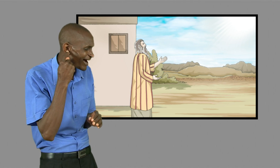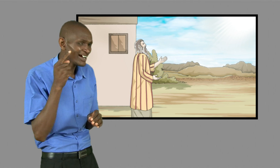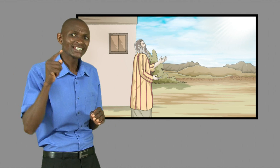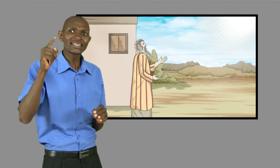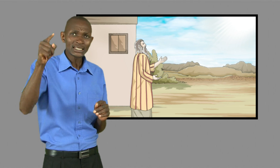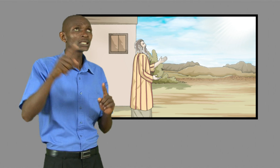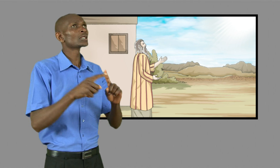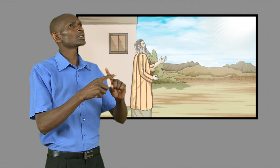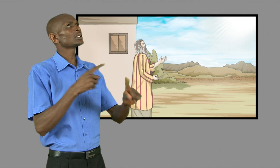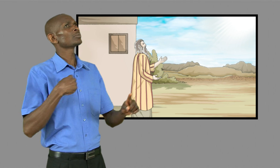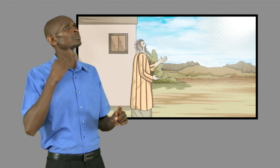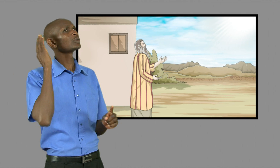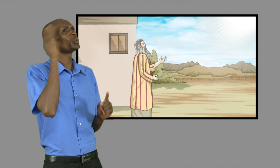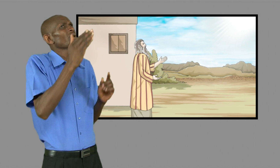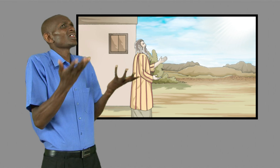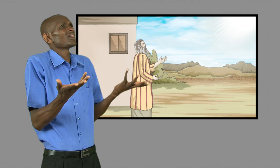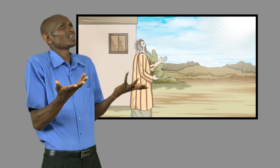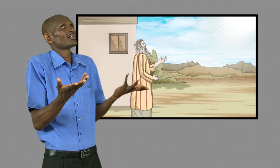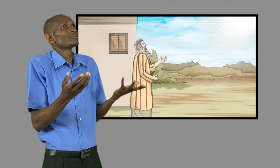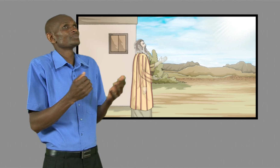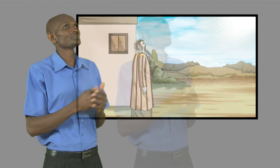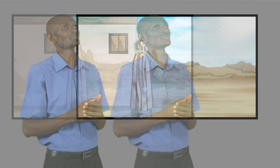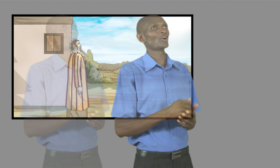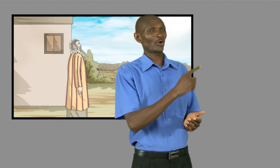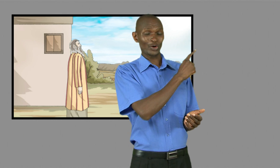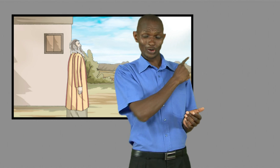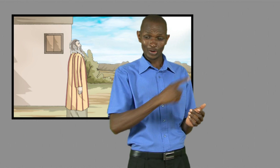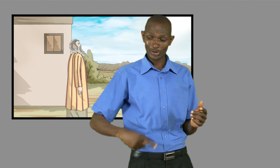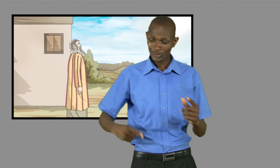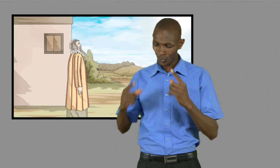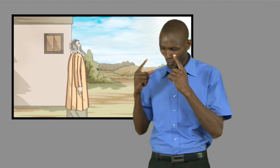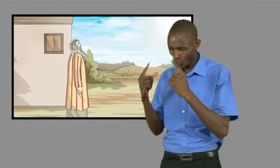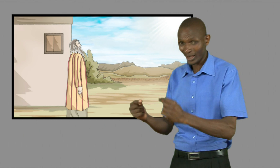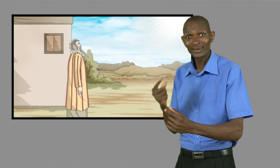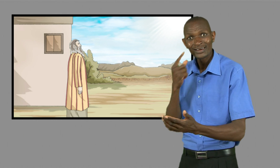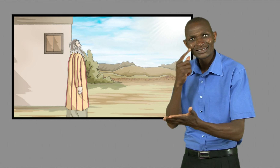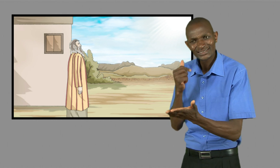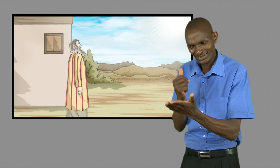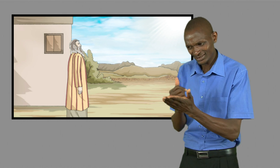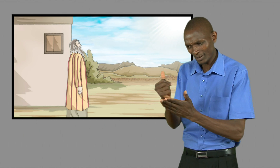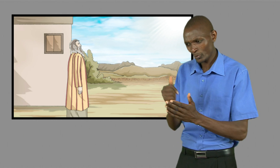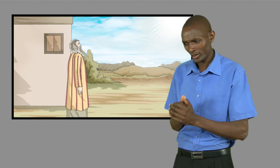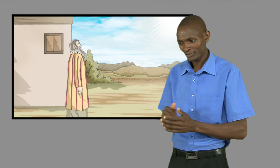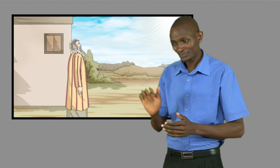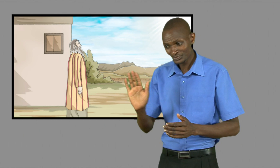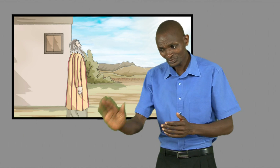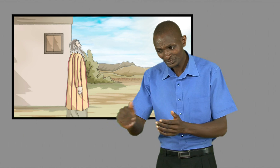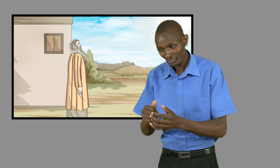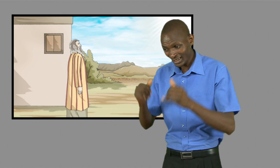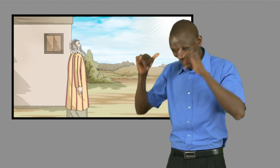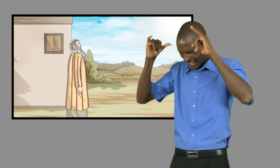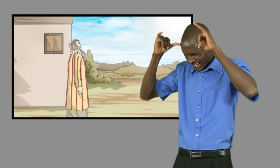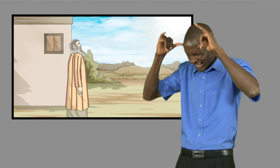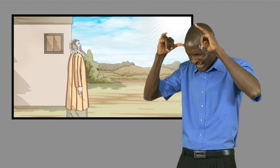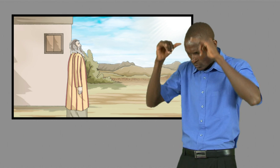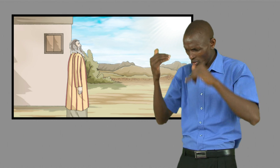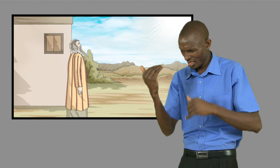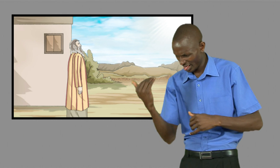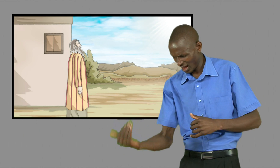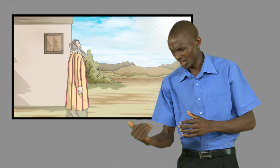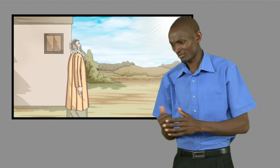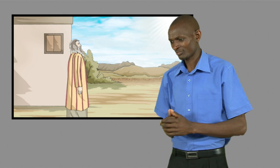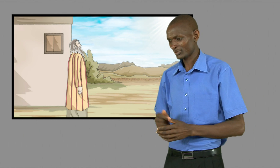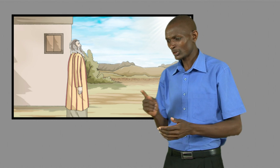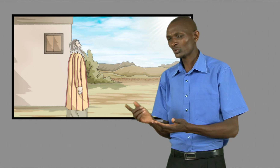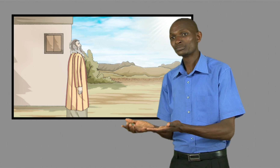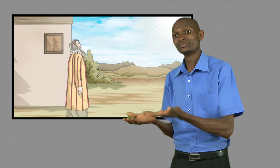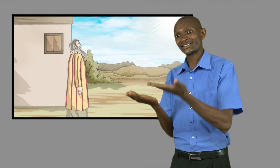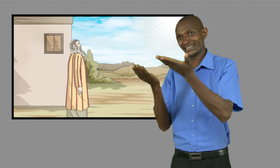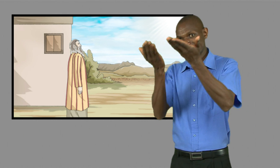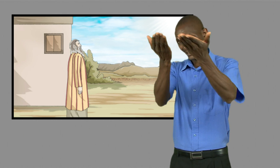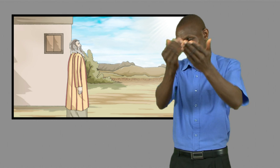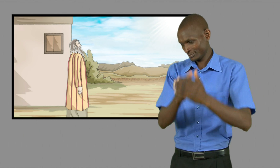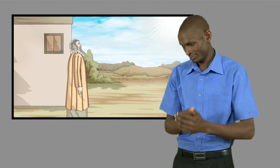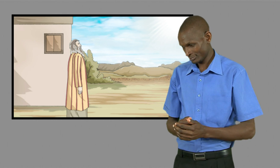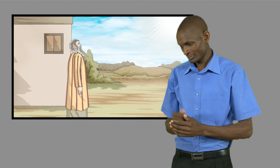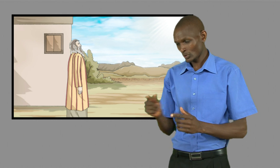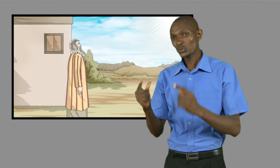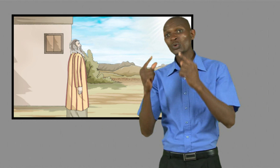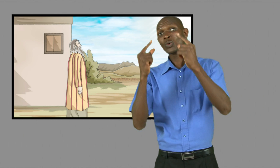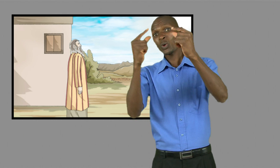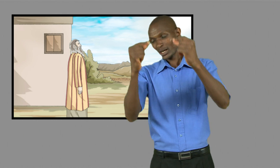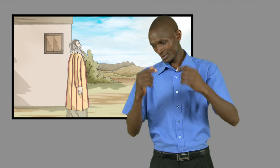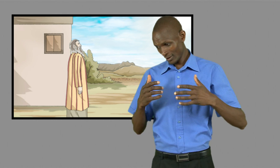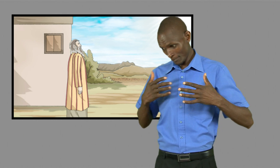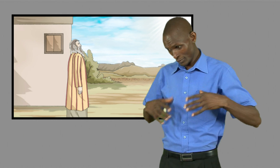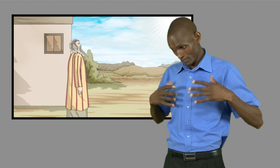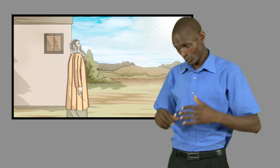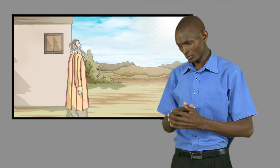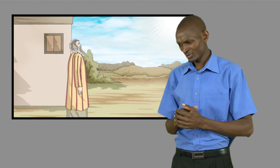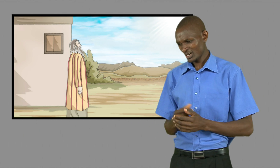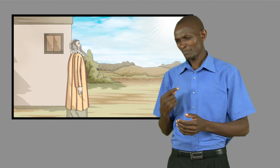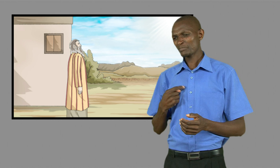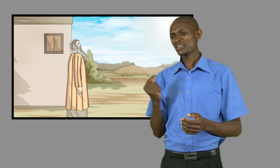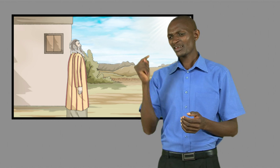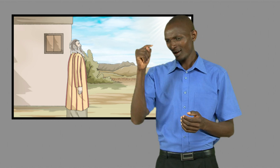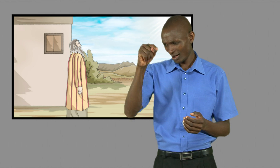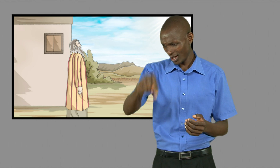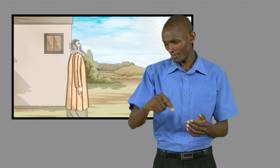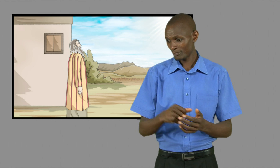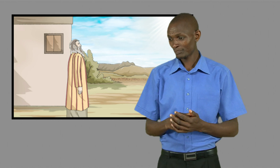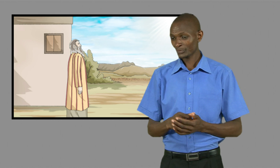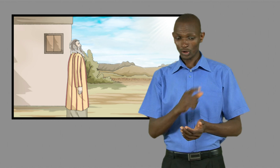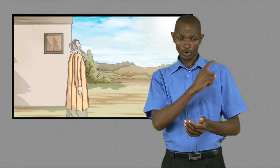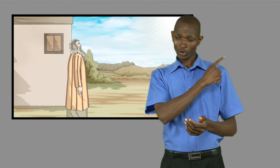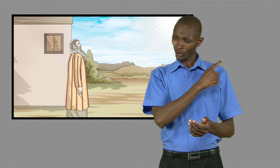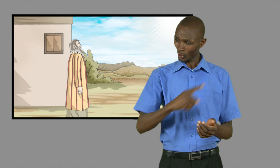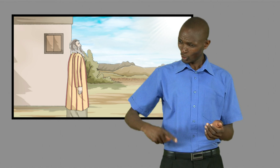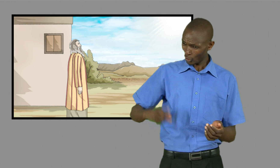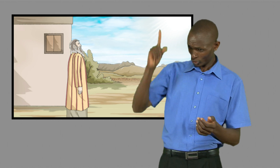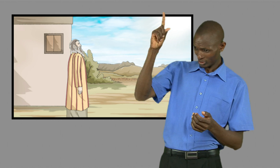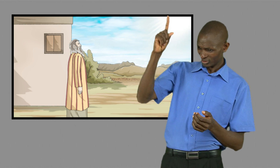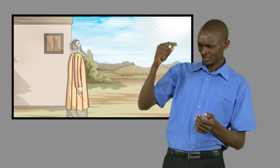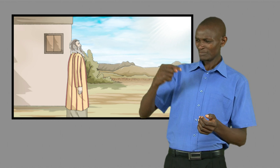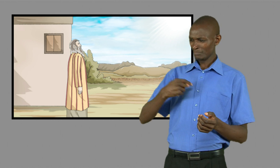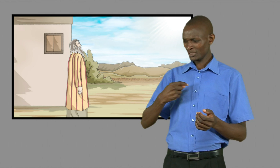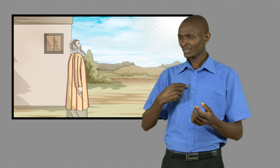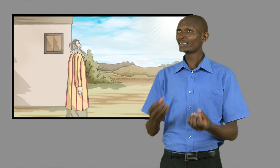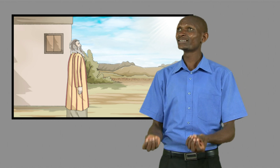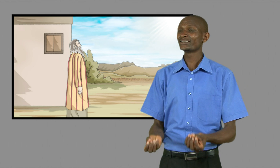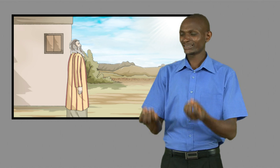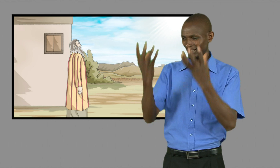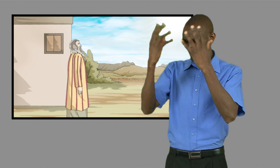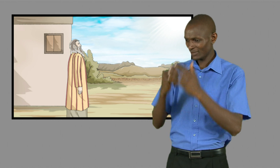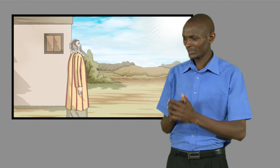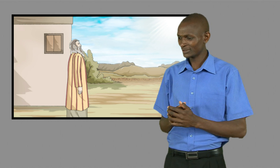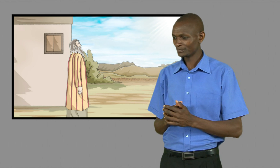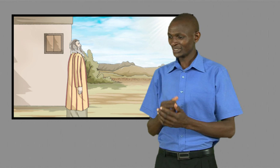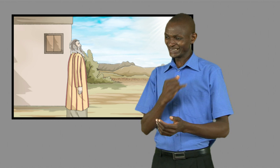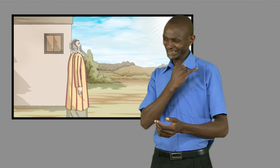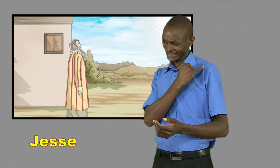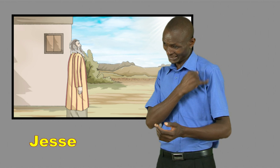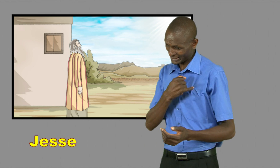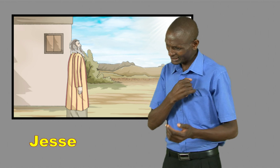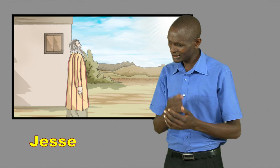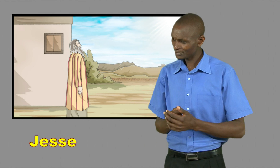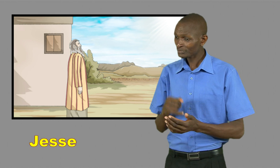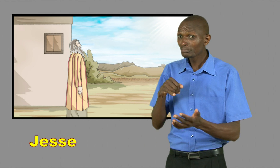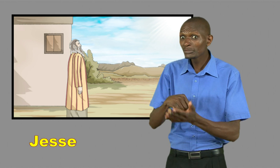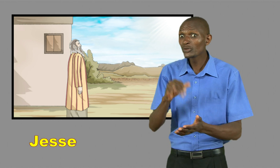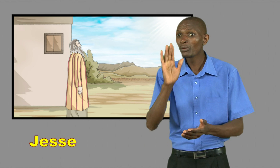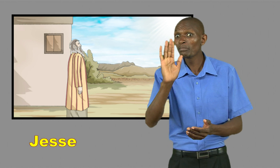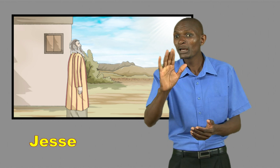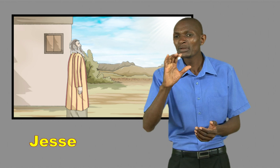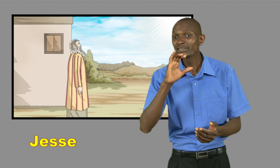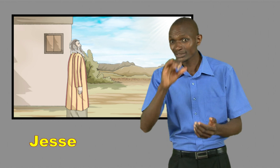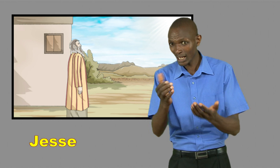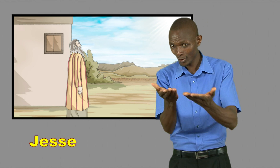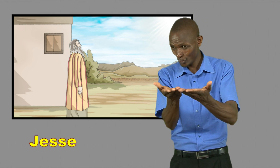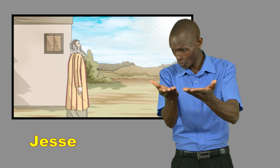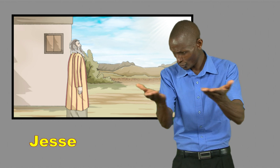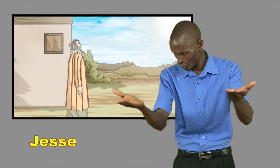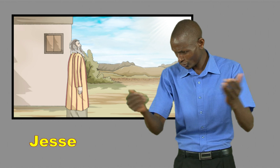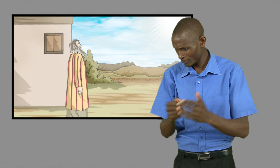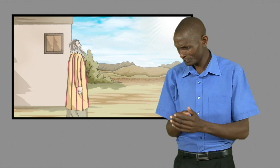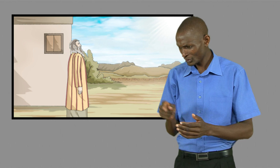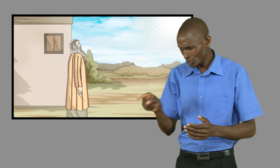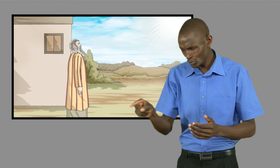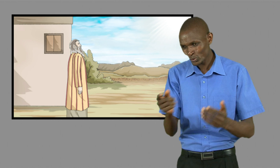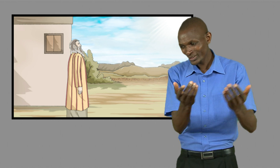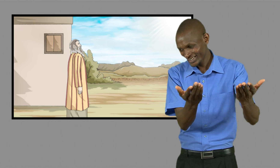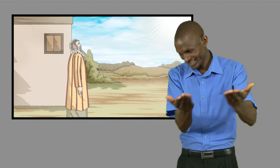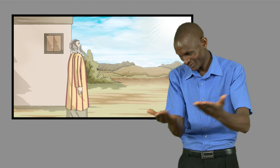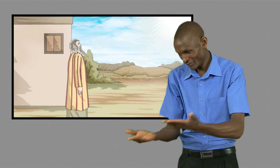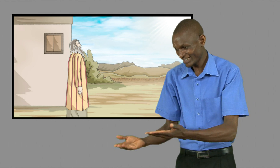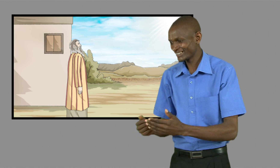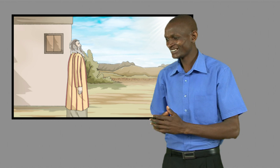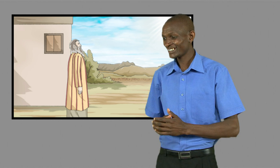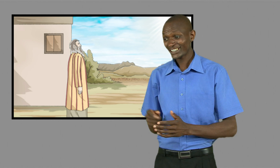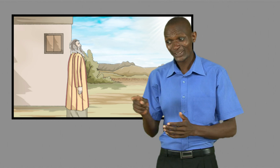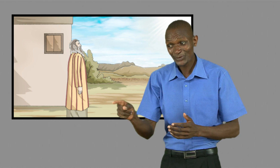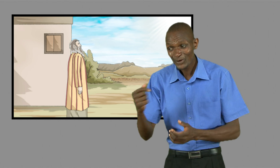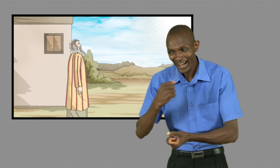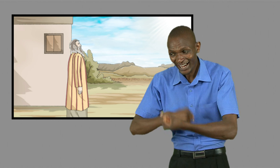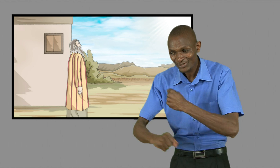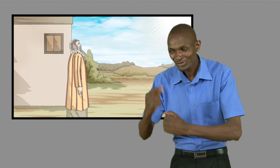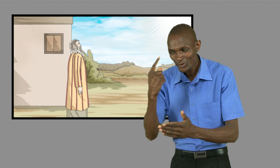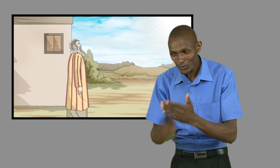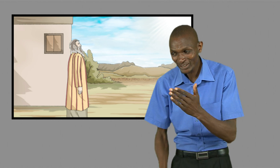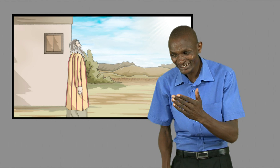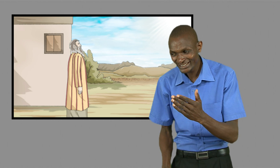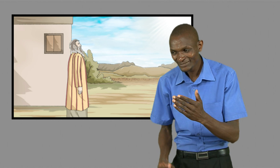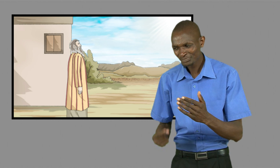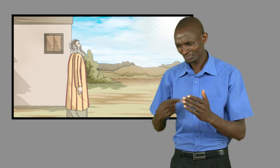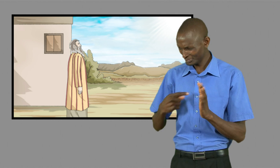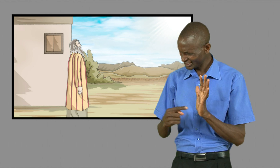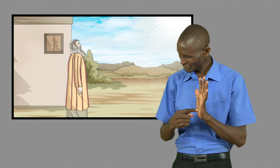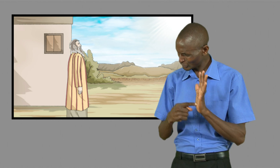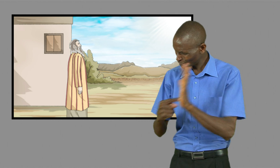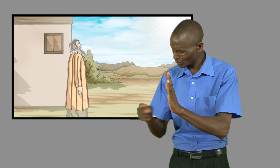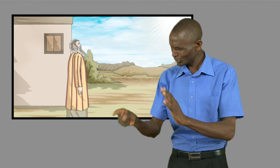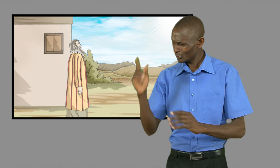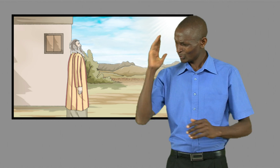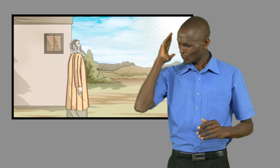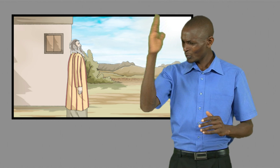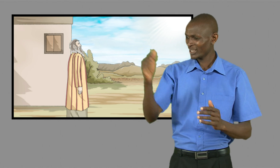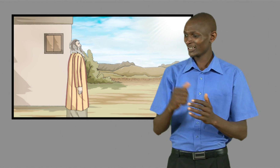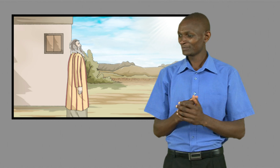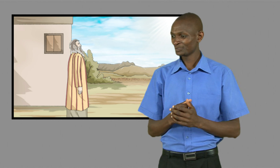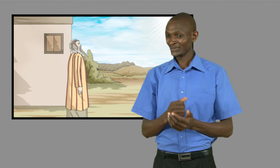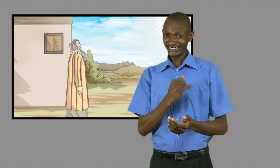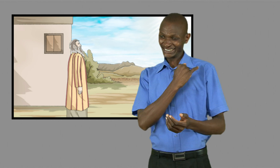The LORD answered, “Take a heifer with you and say, ‘I have come to sacrifice to the LORD.’